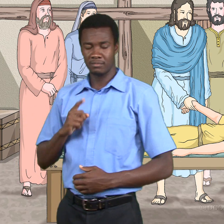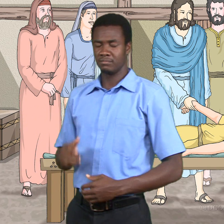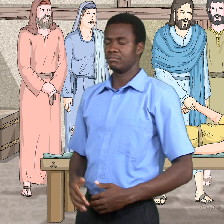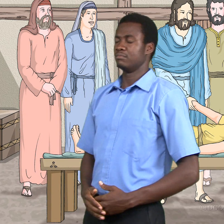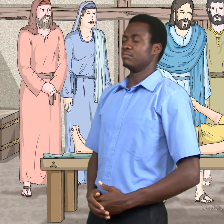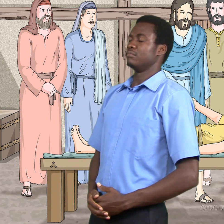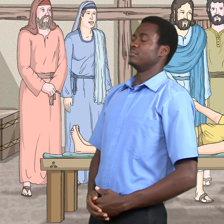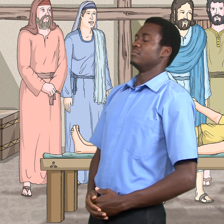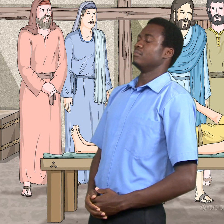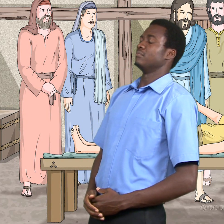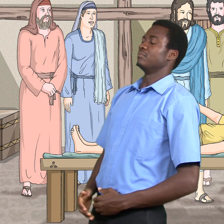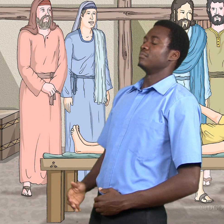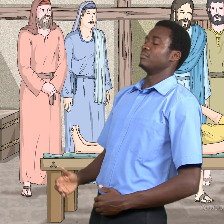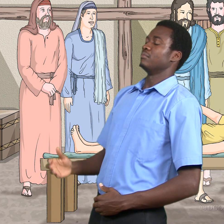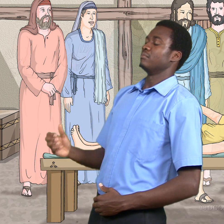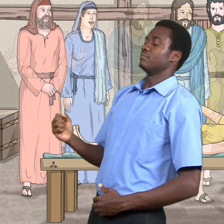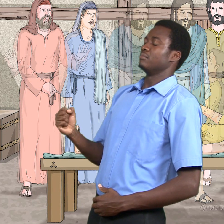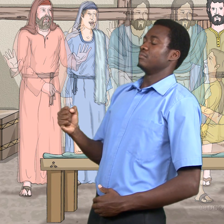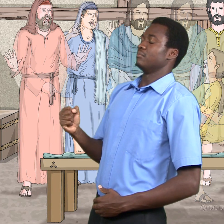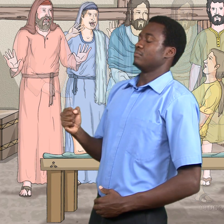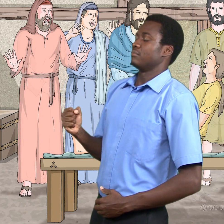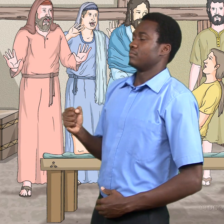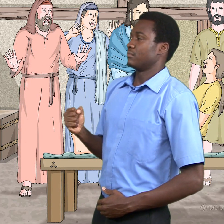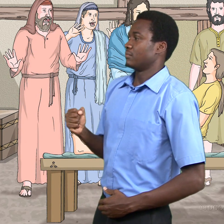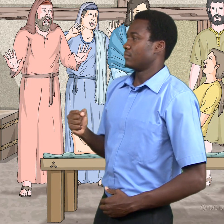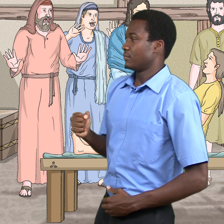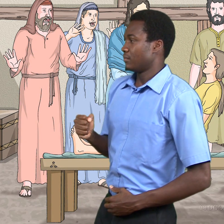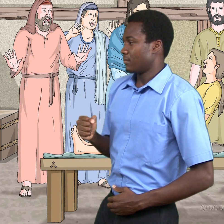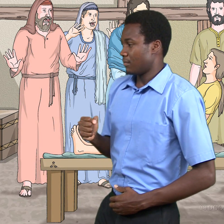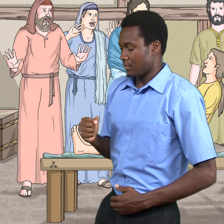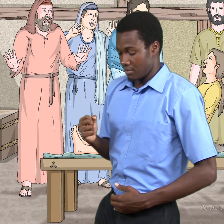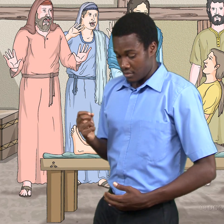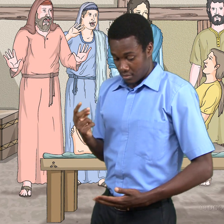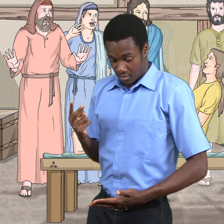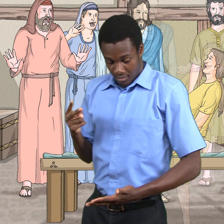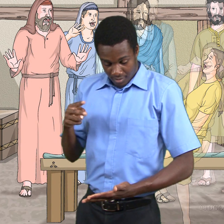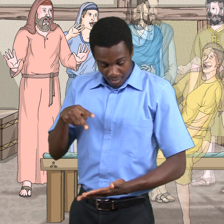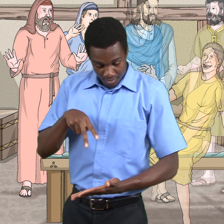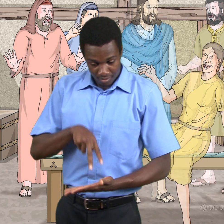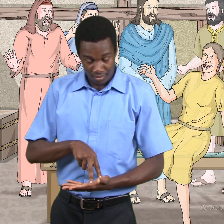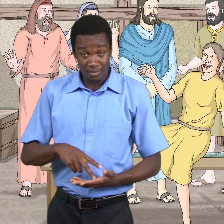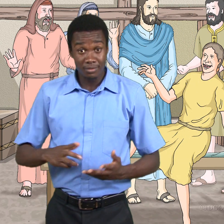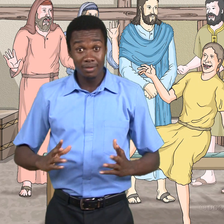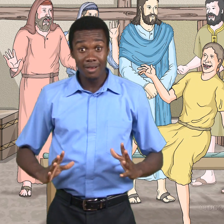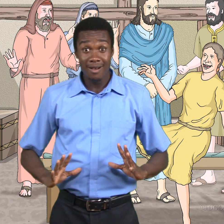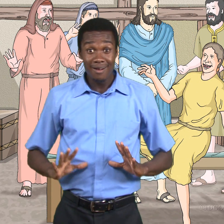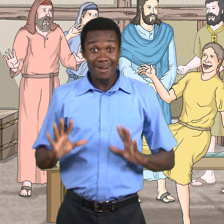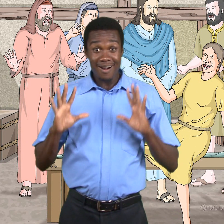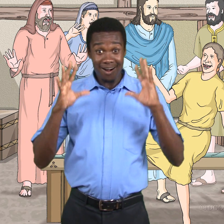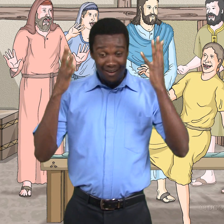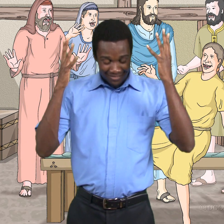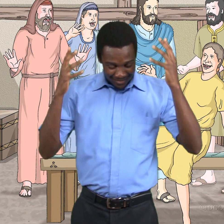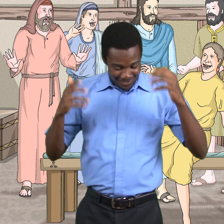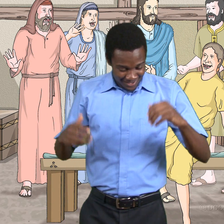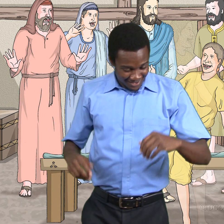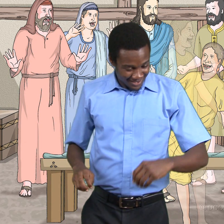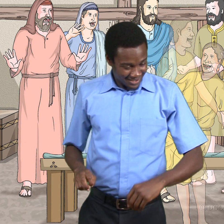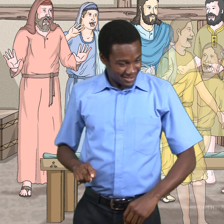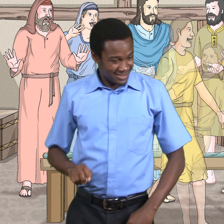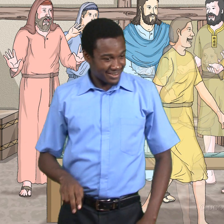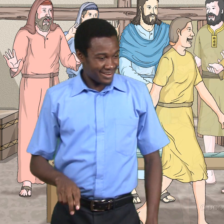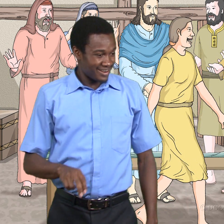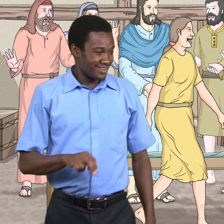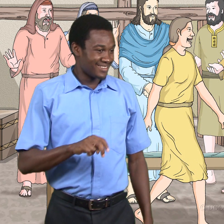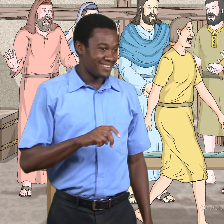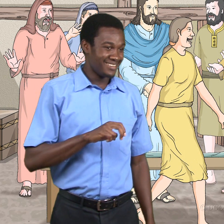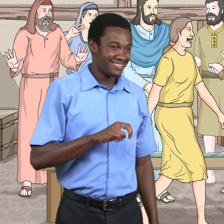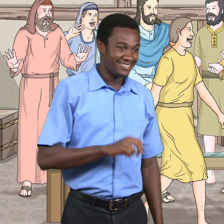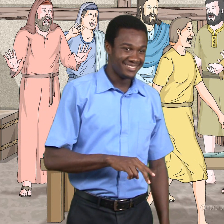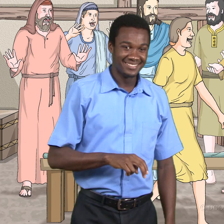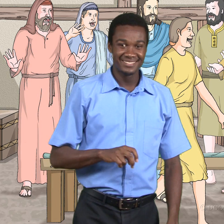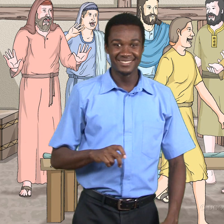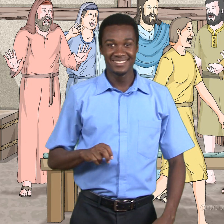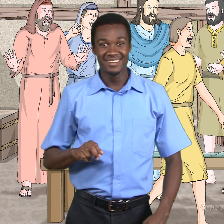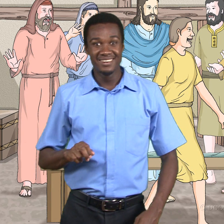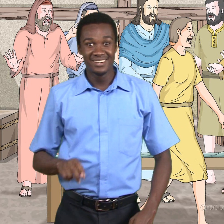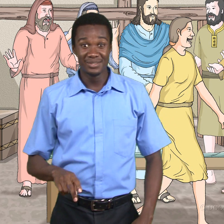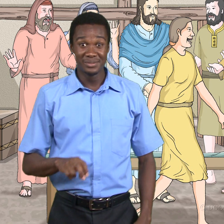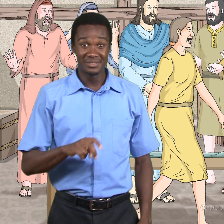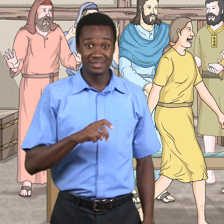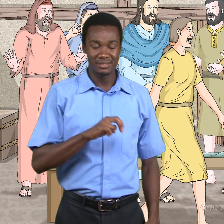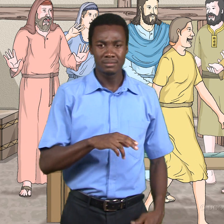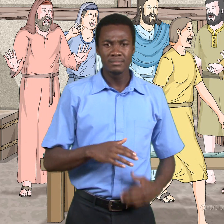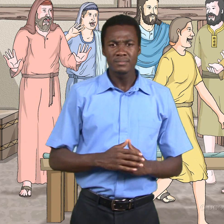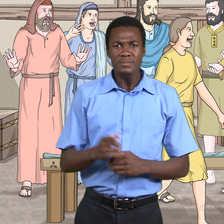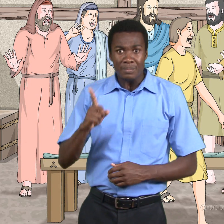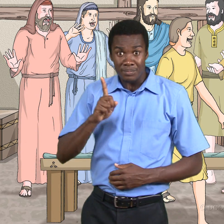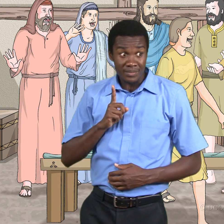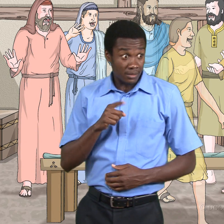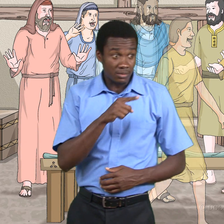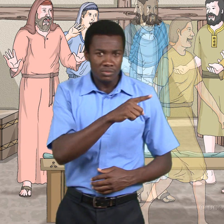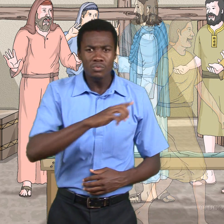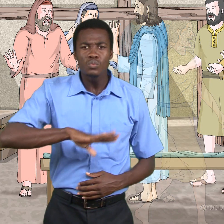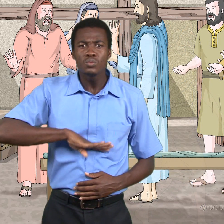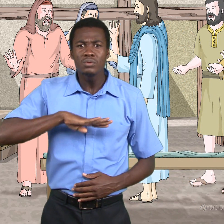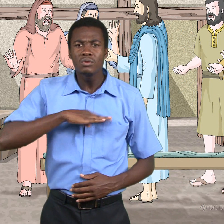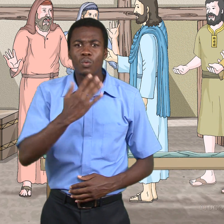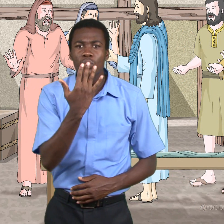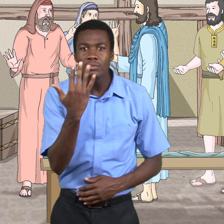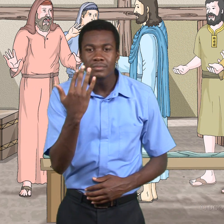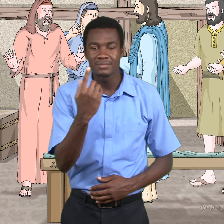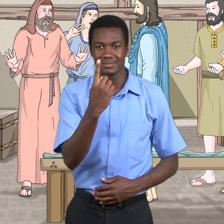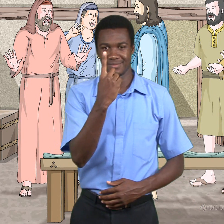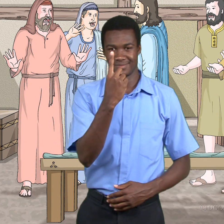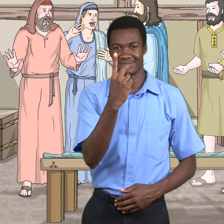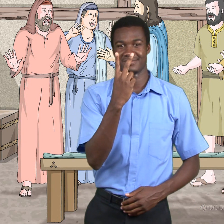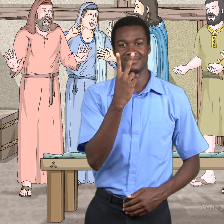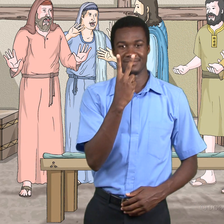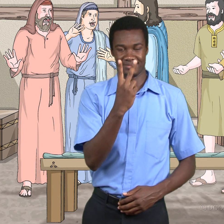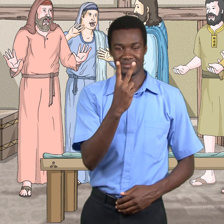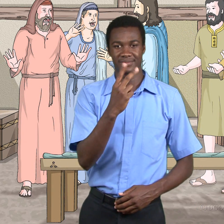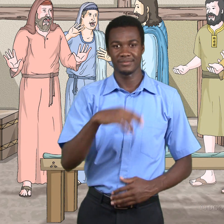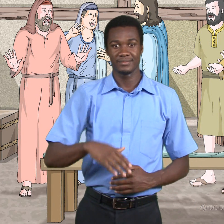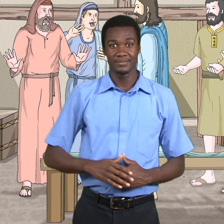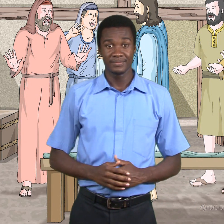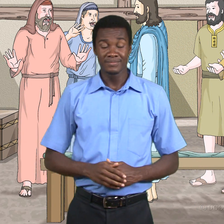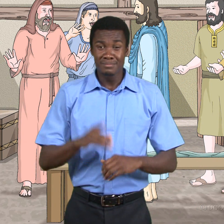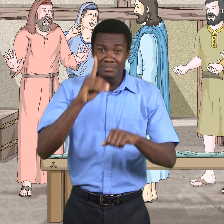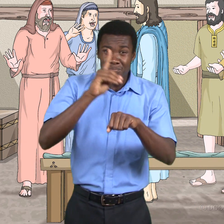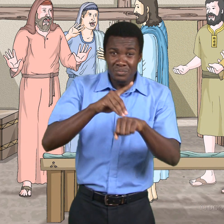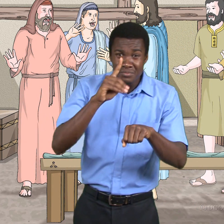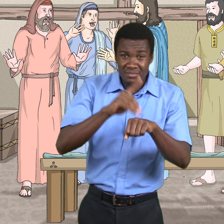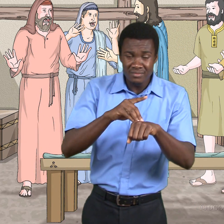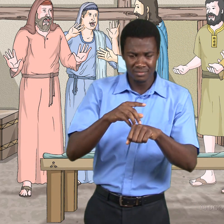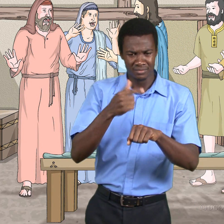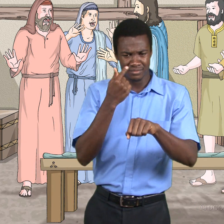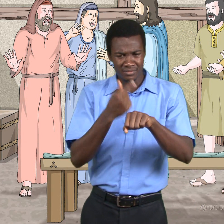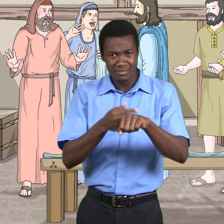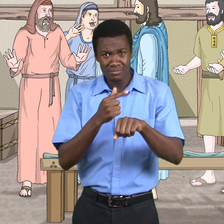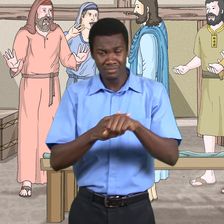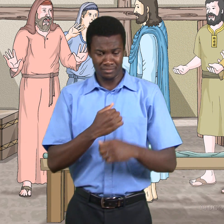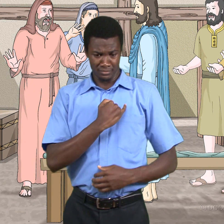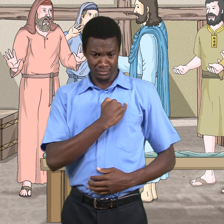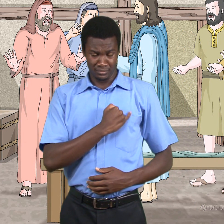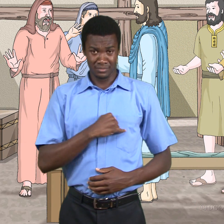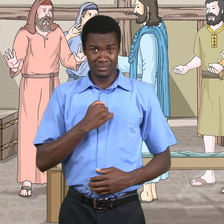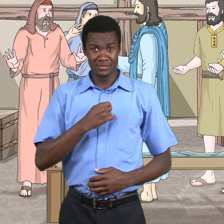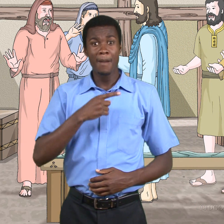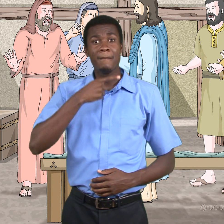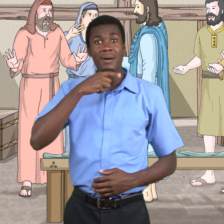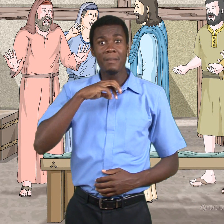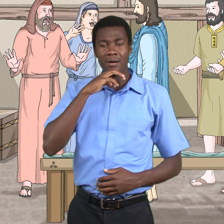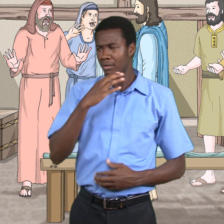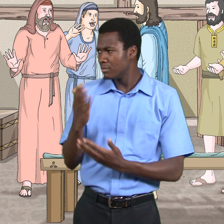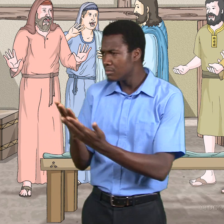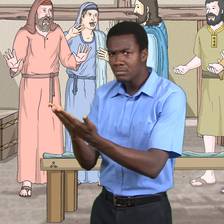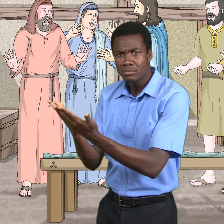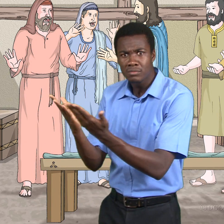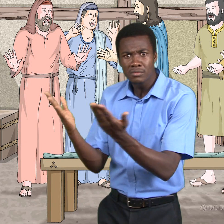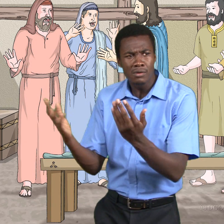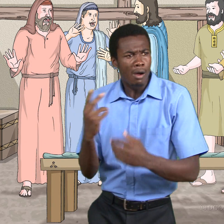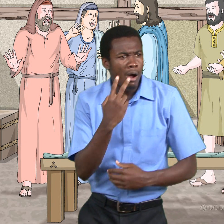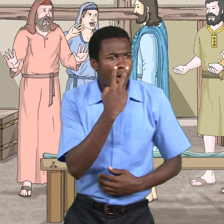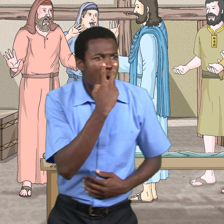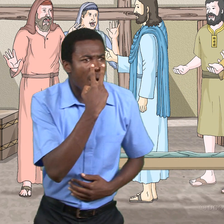Immediately the girl got up and began to walk around.